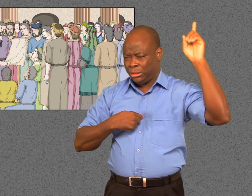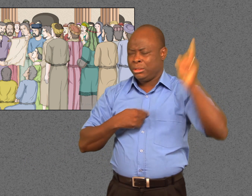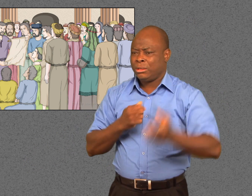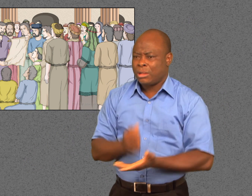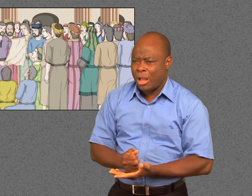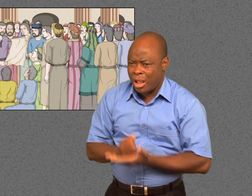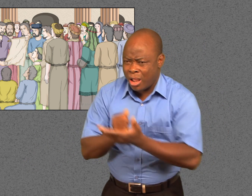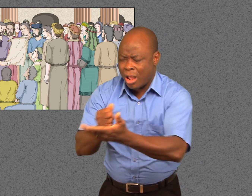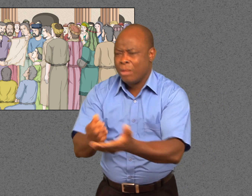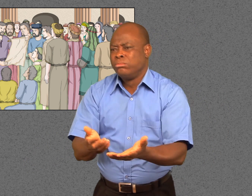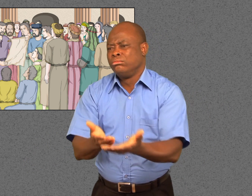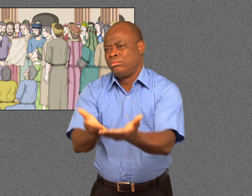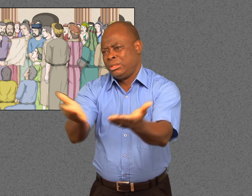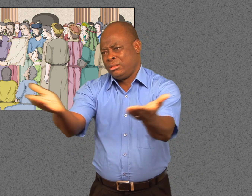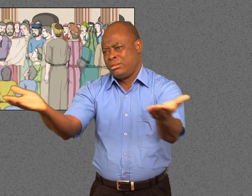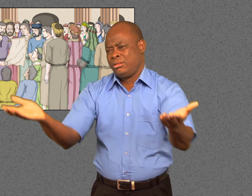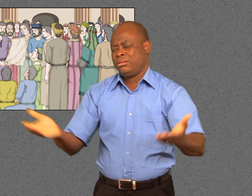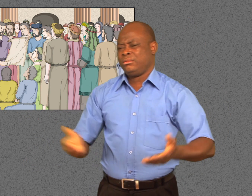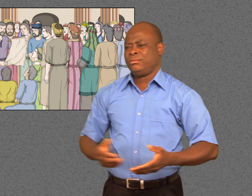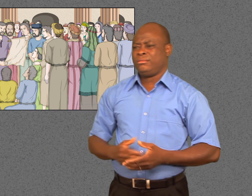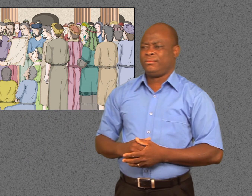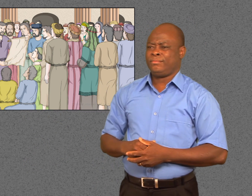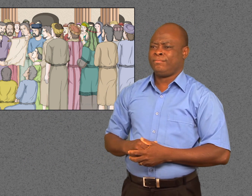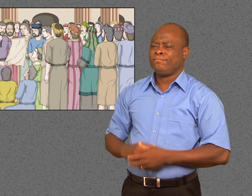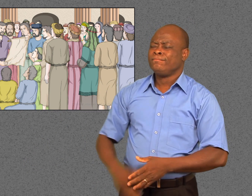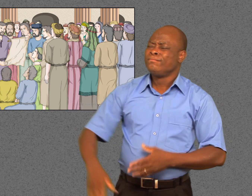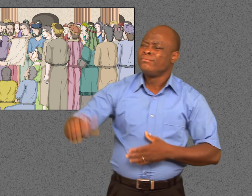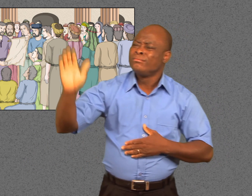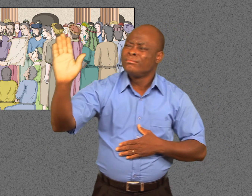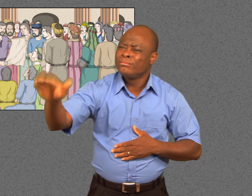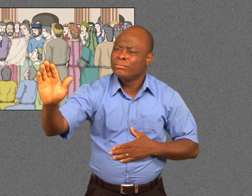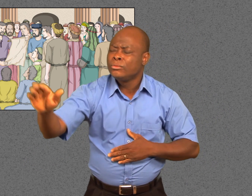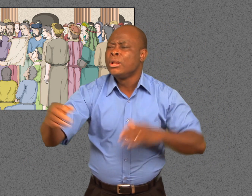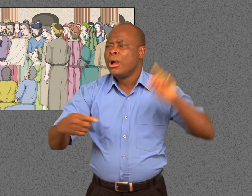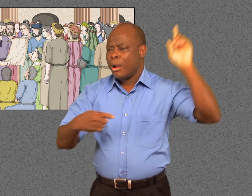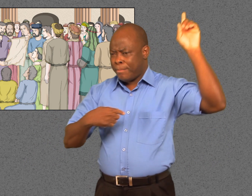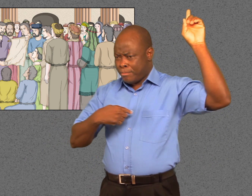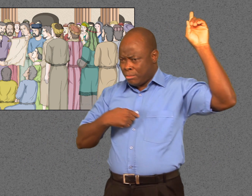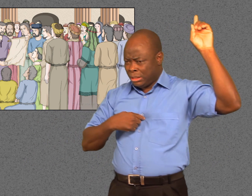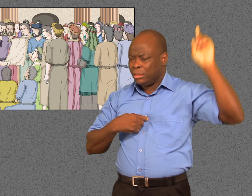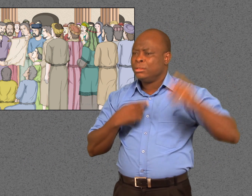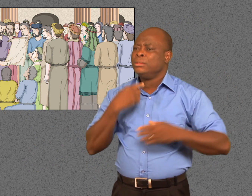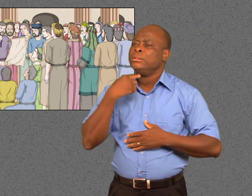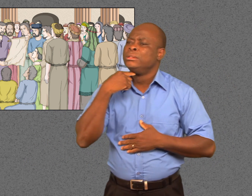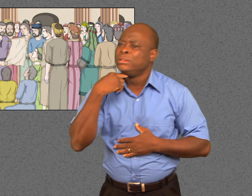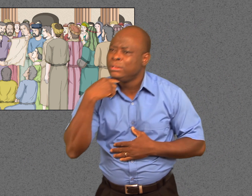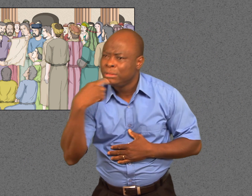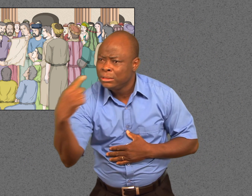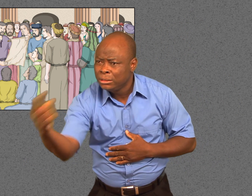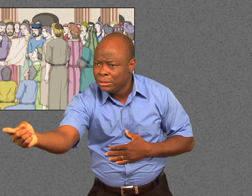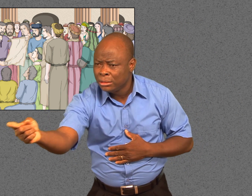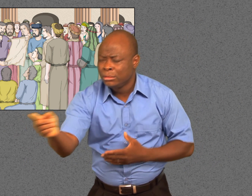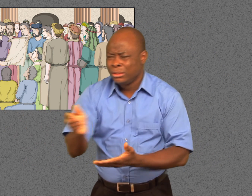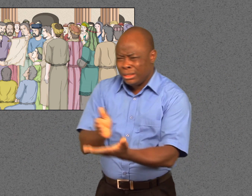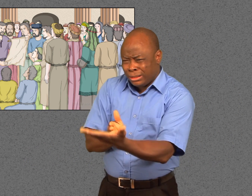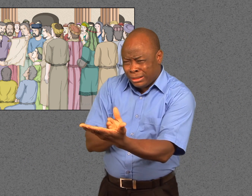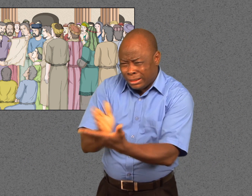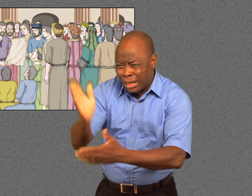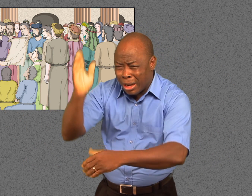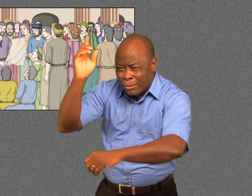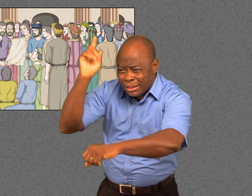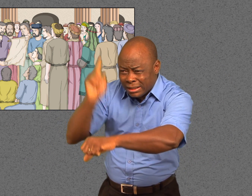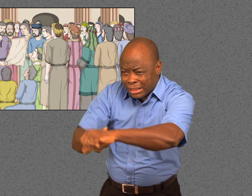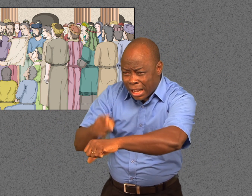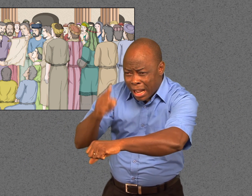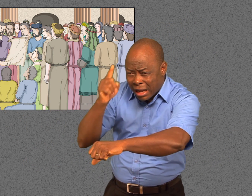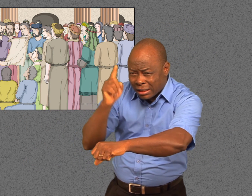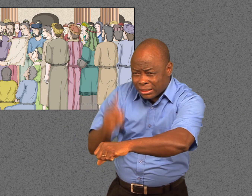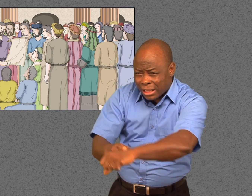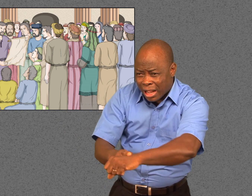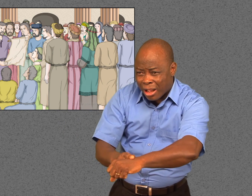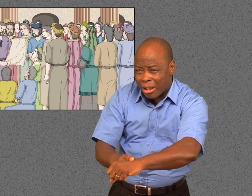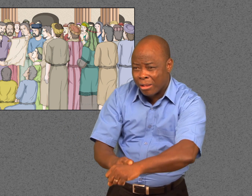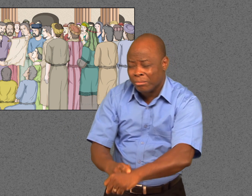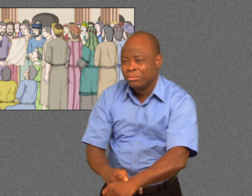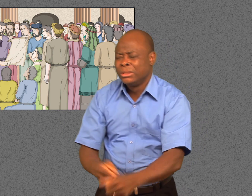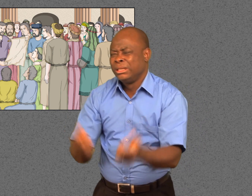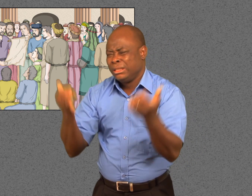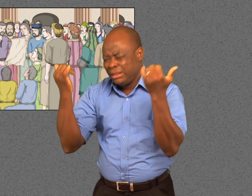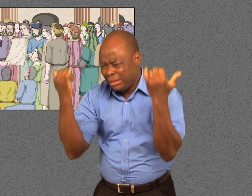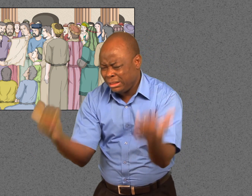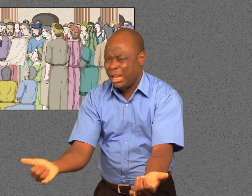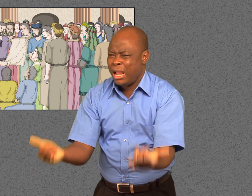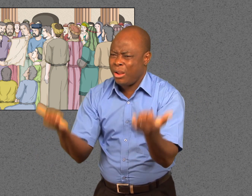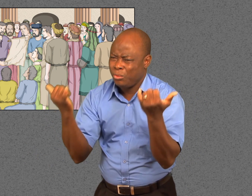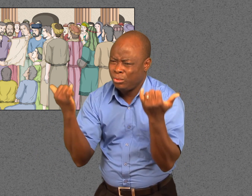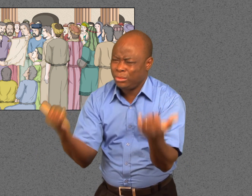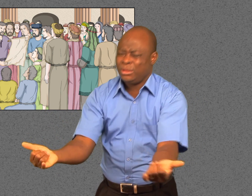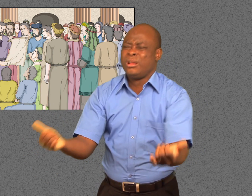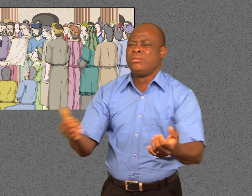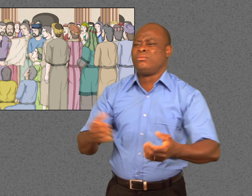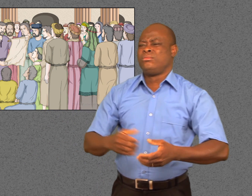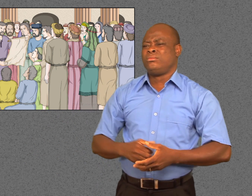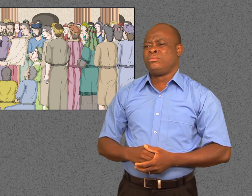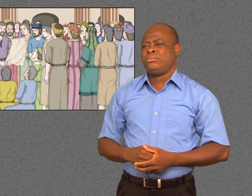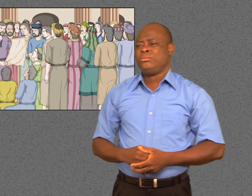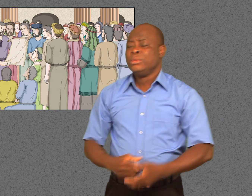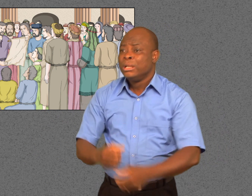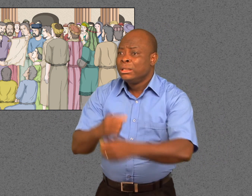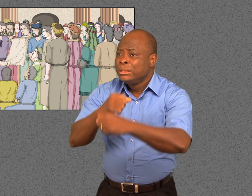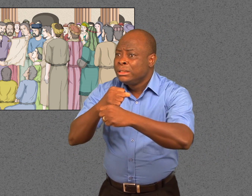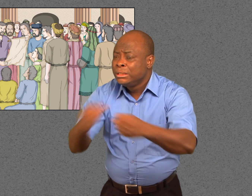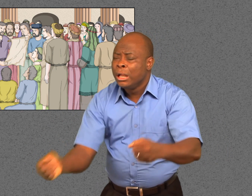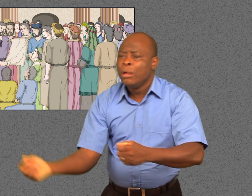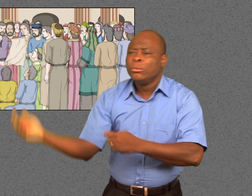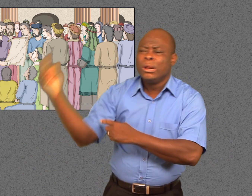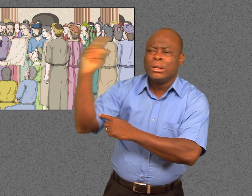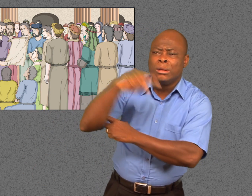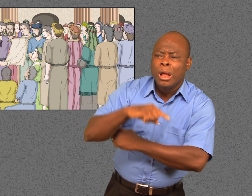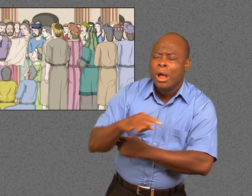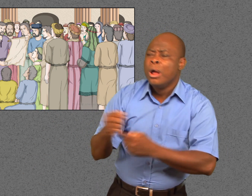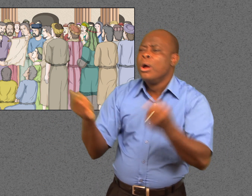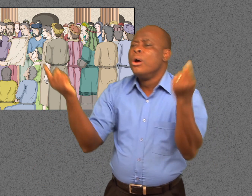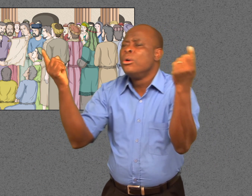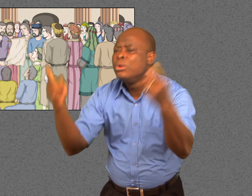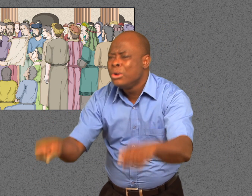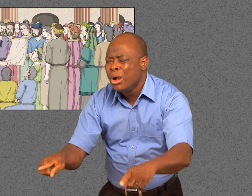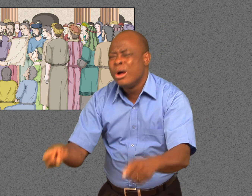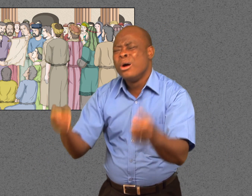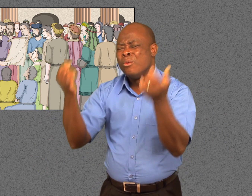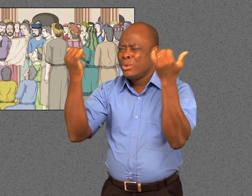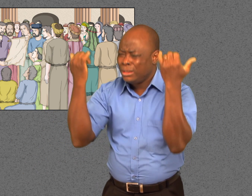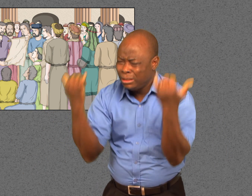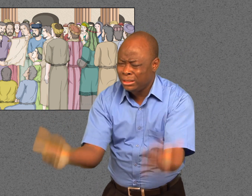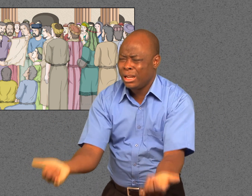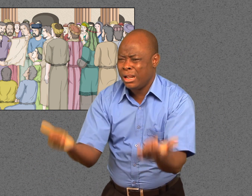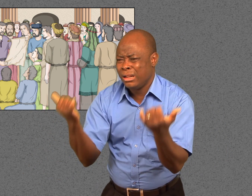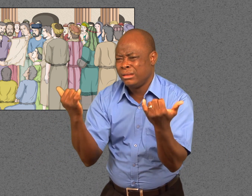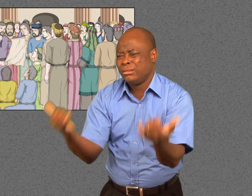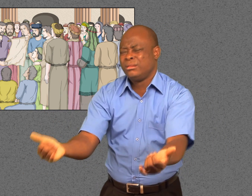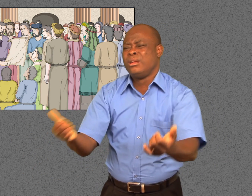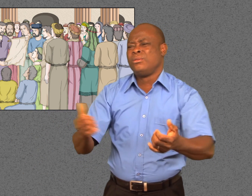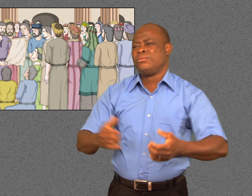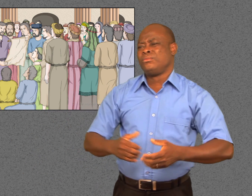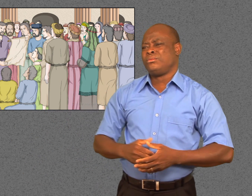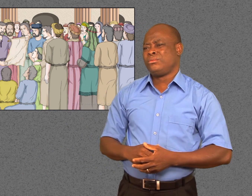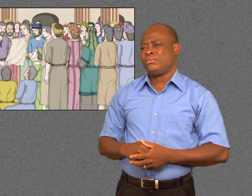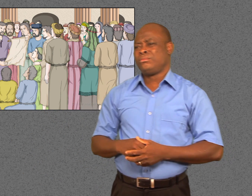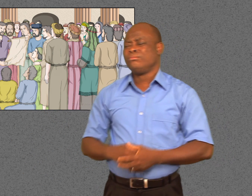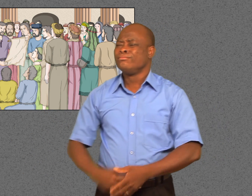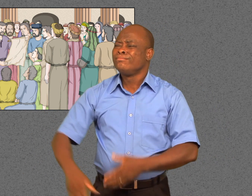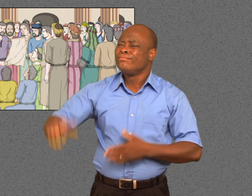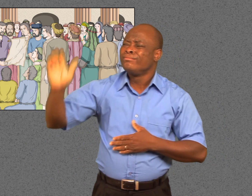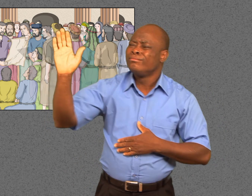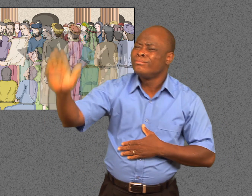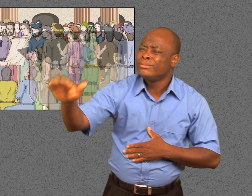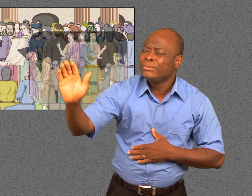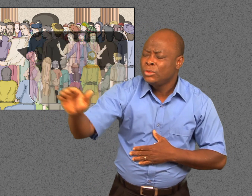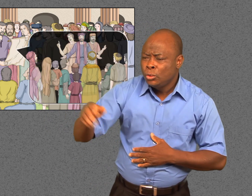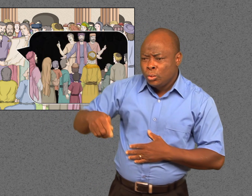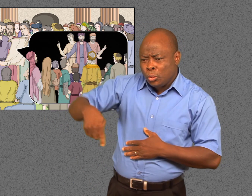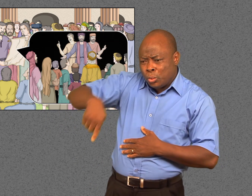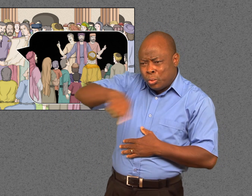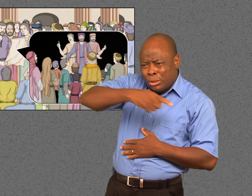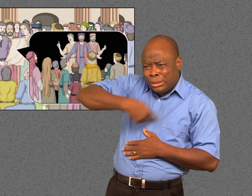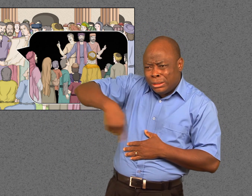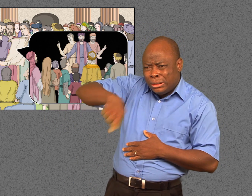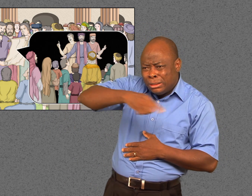Behold, now is the time of favor; now is the day of salvation!